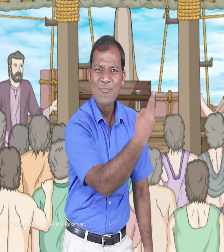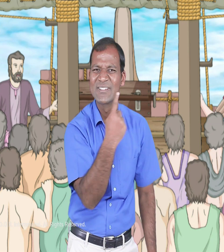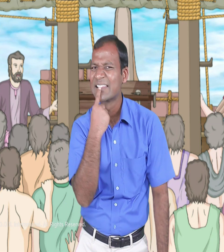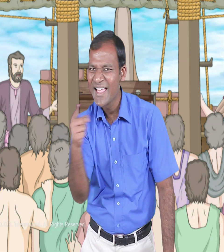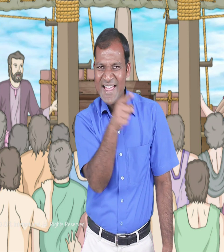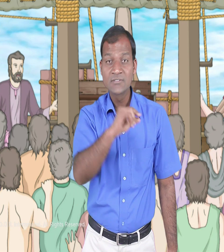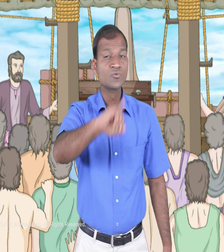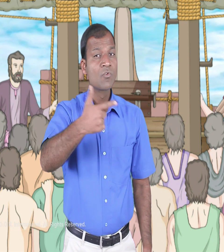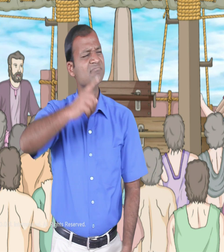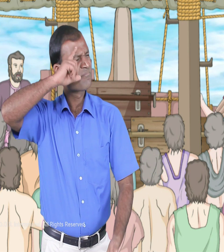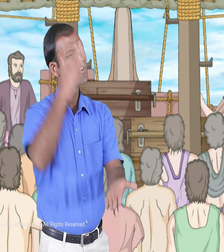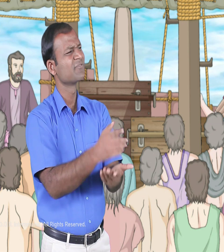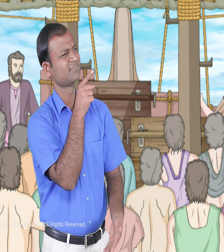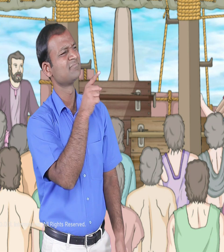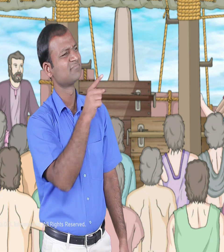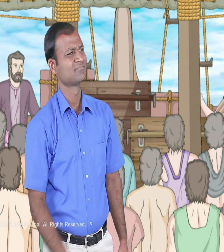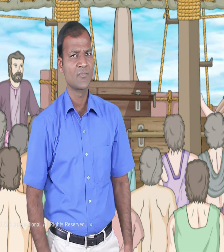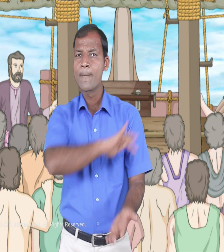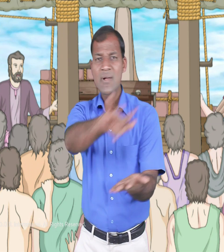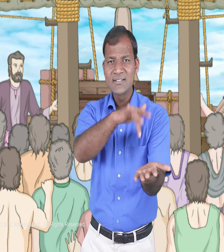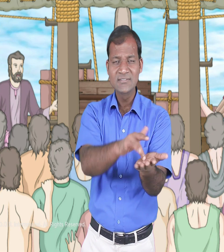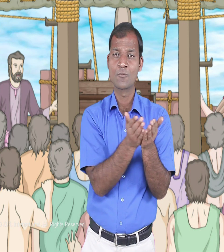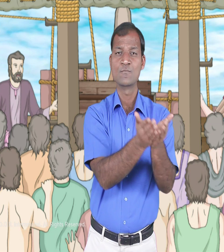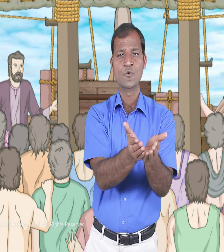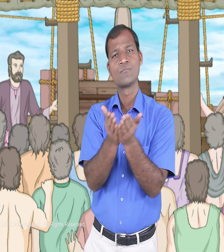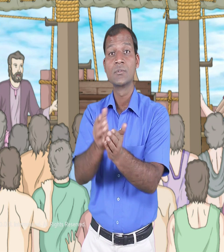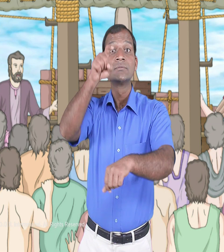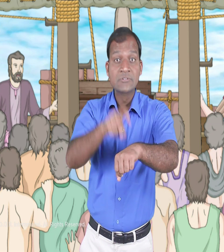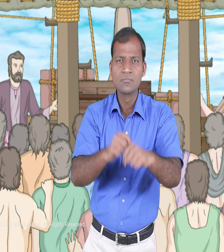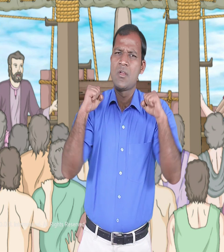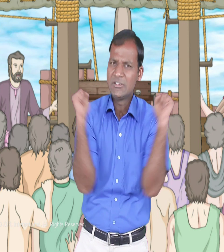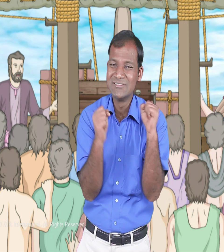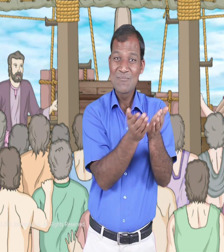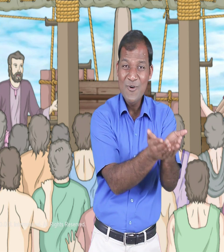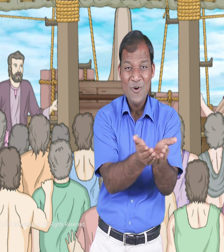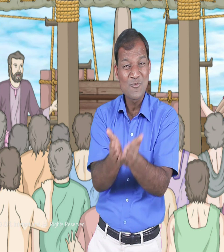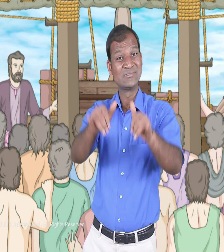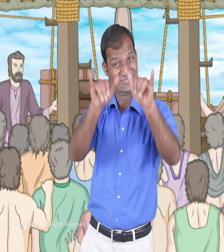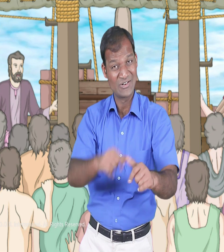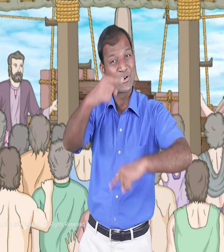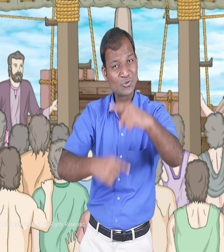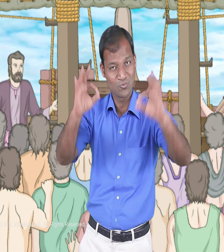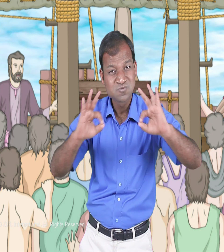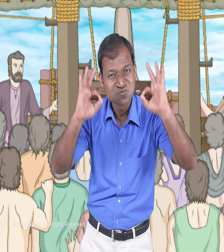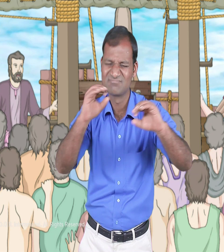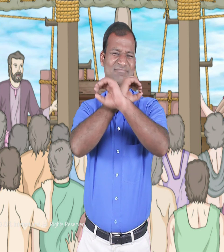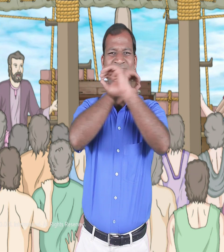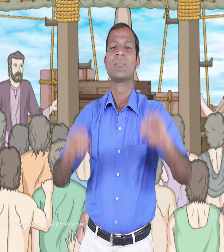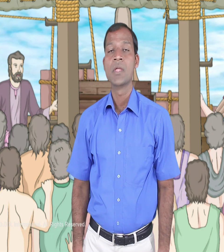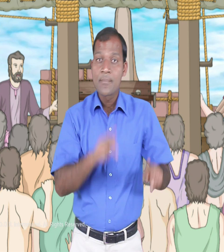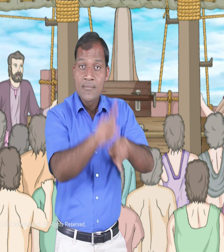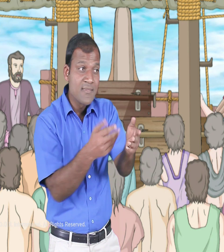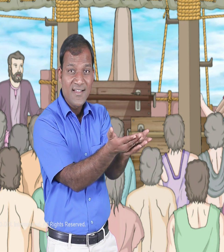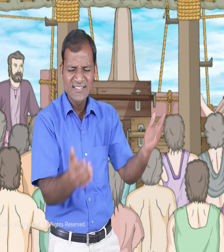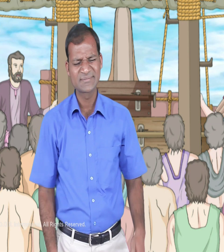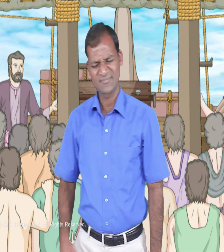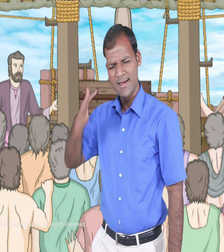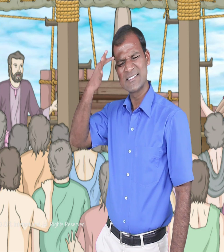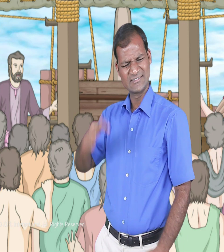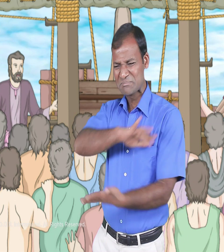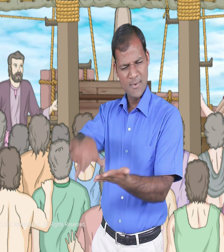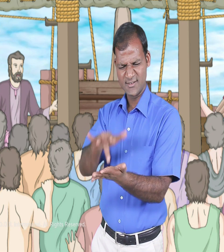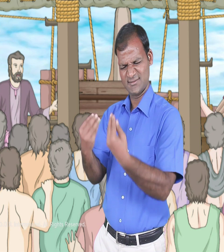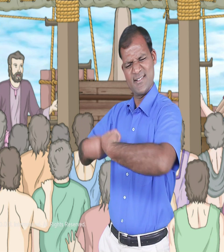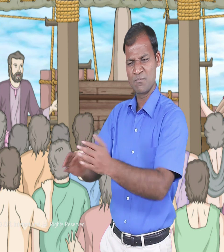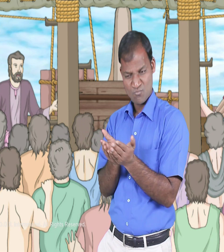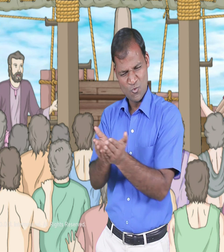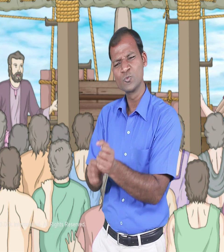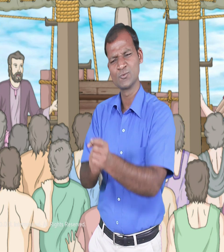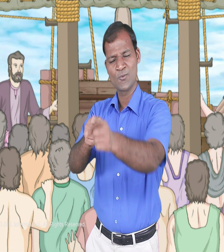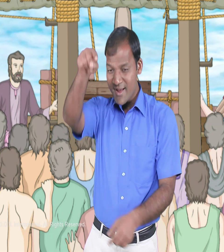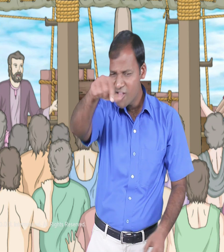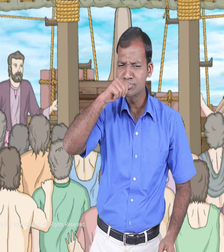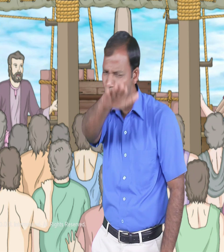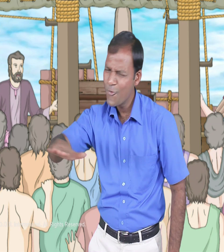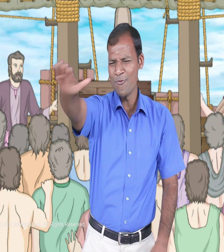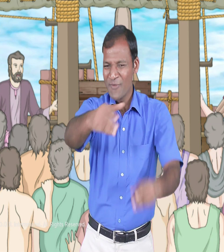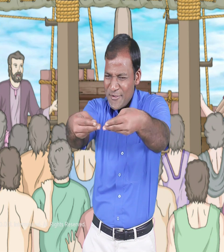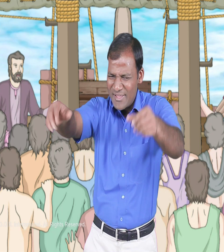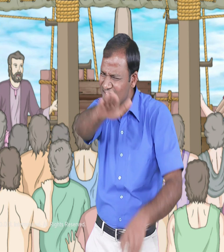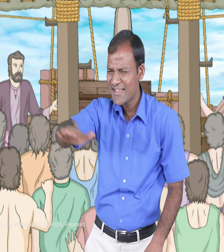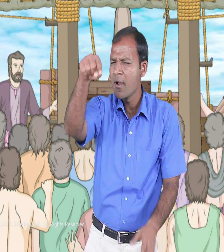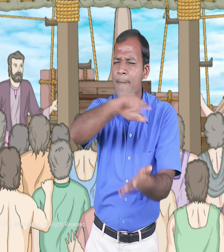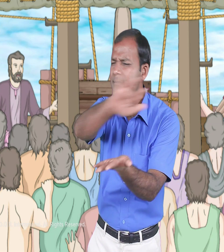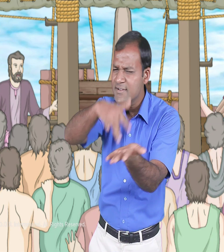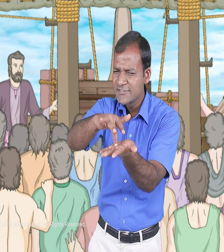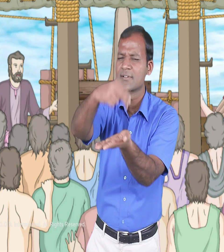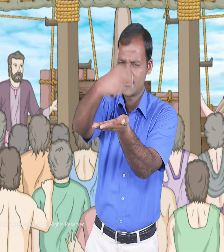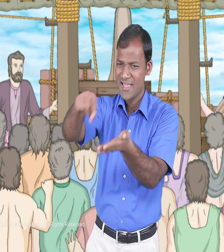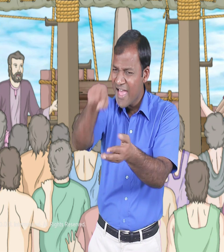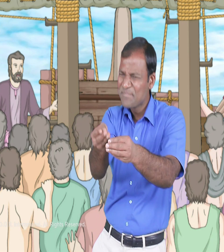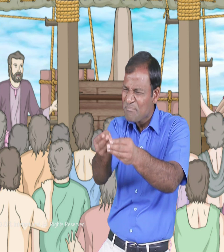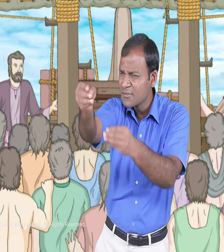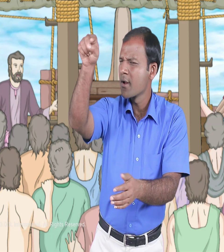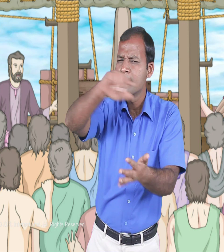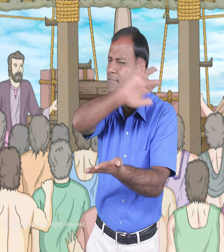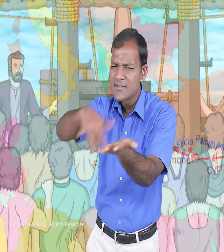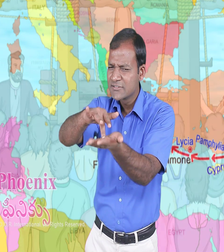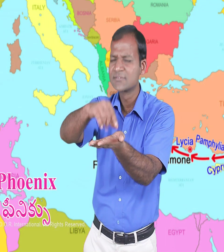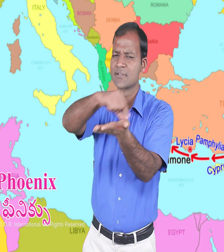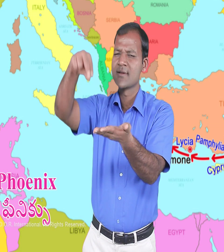But contrary to Paul’s advice, the centurion was persuaded by the pilot and by the owner of the ship.